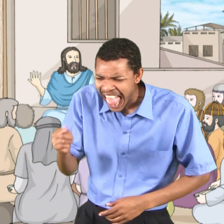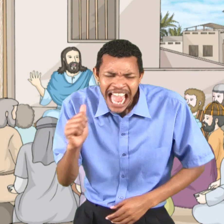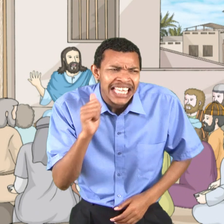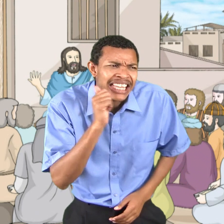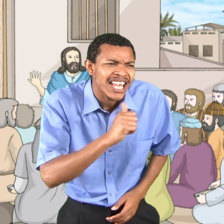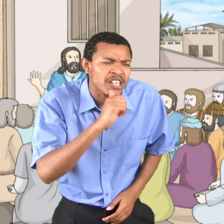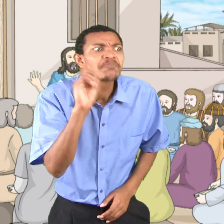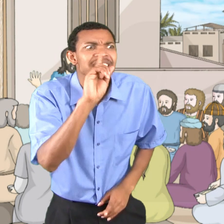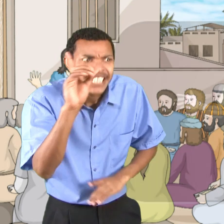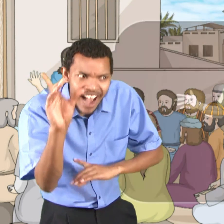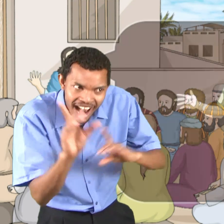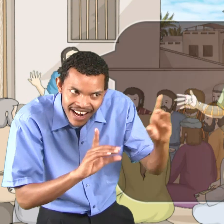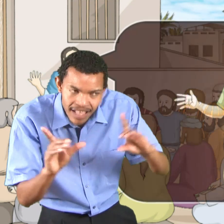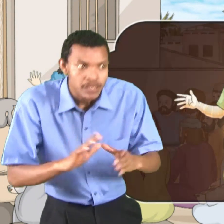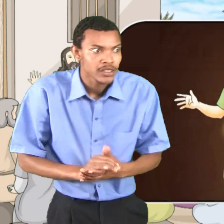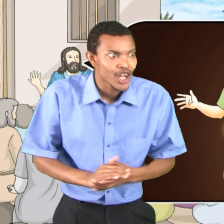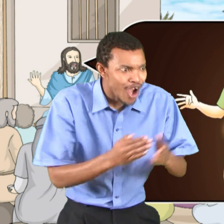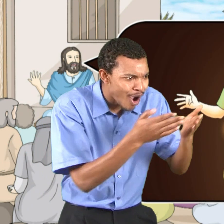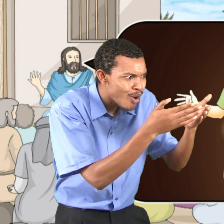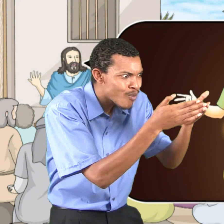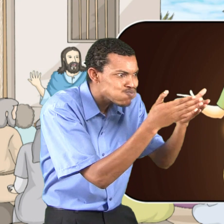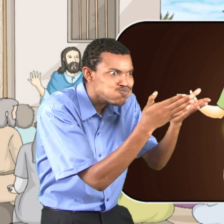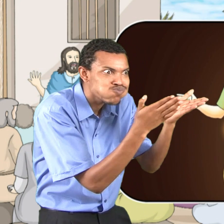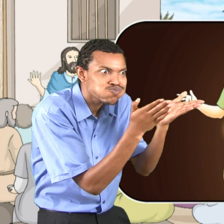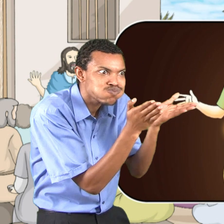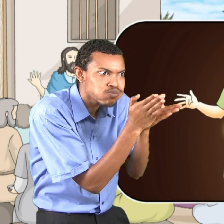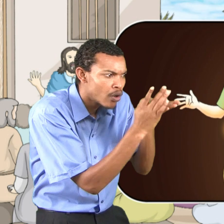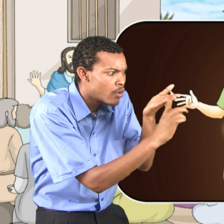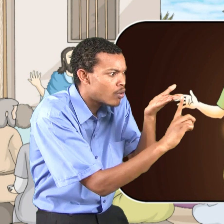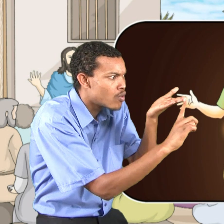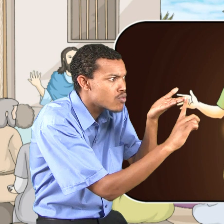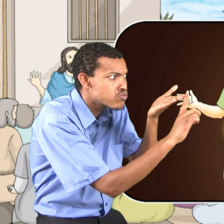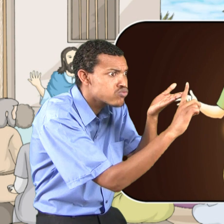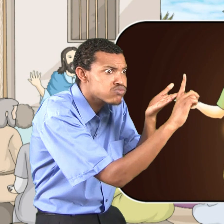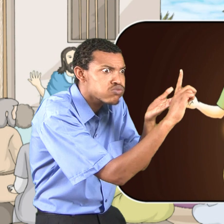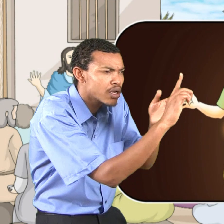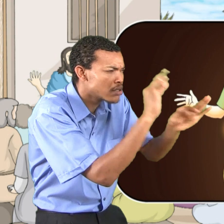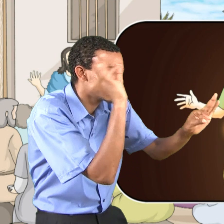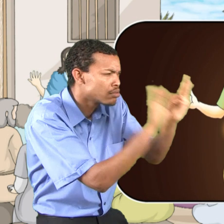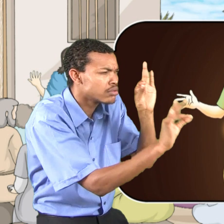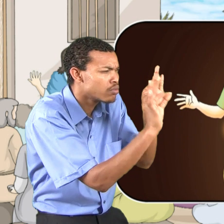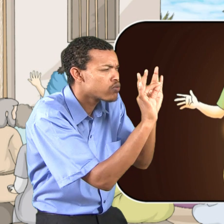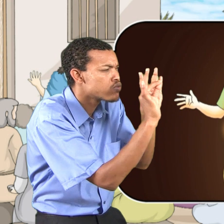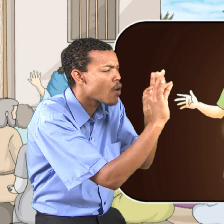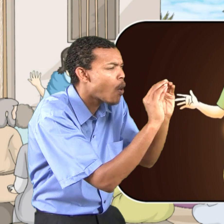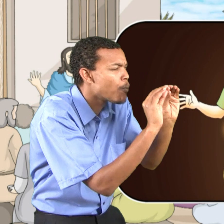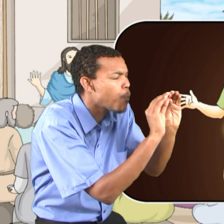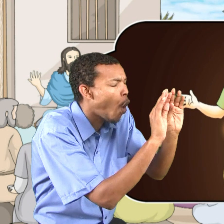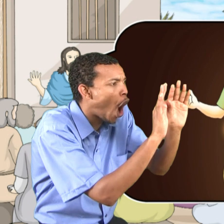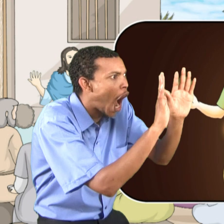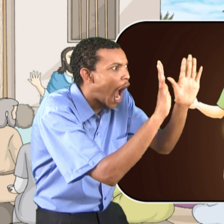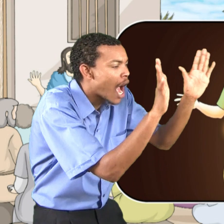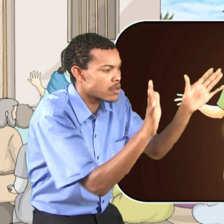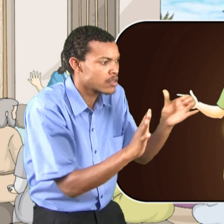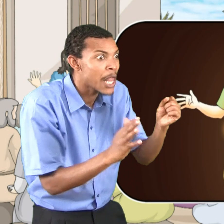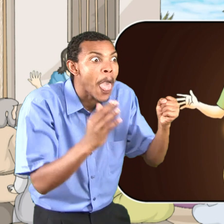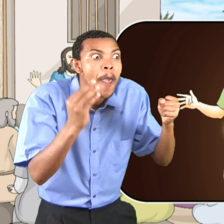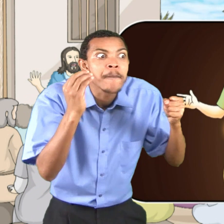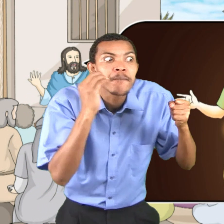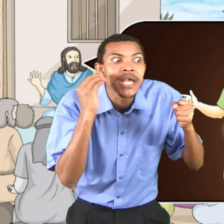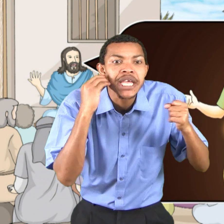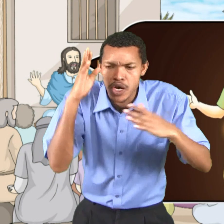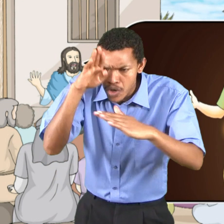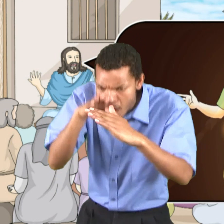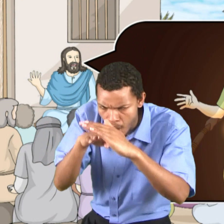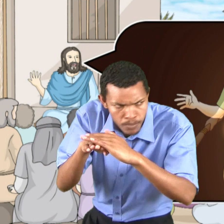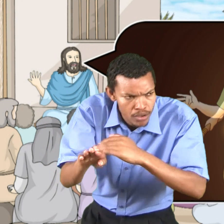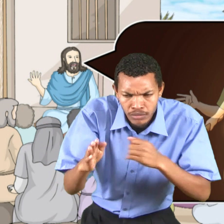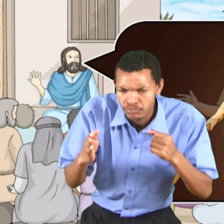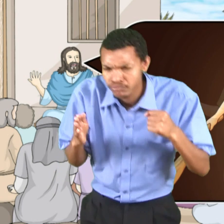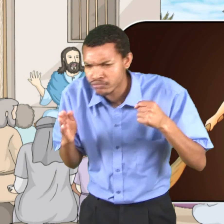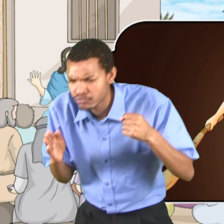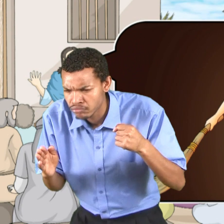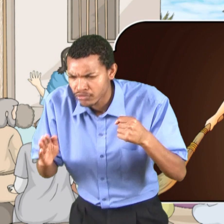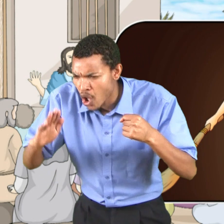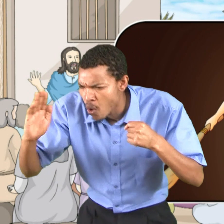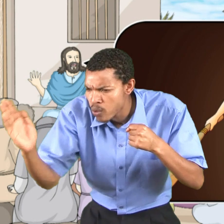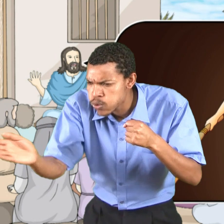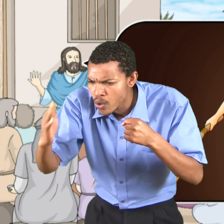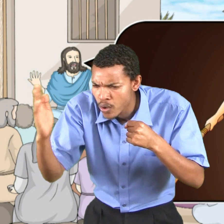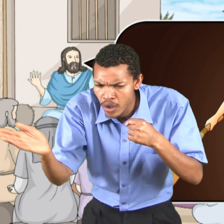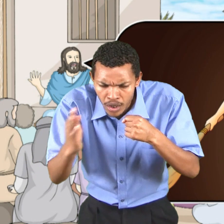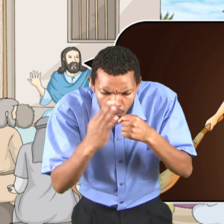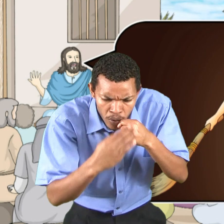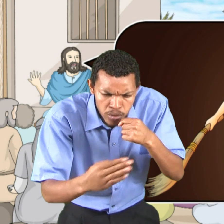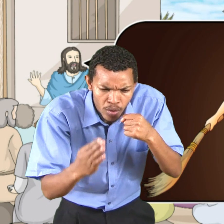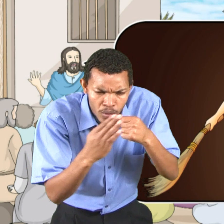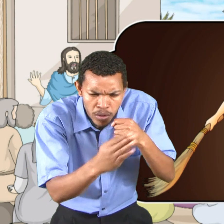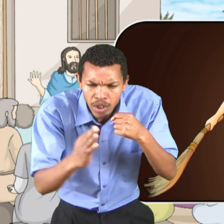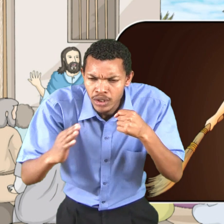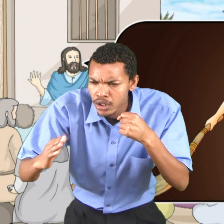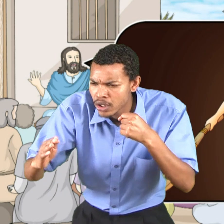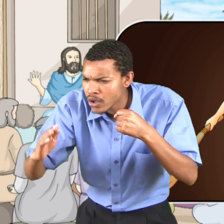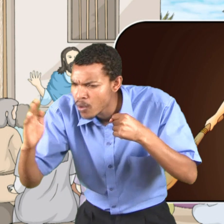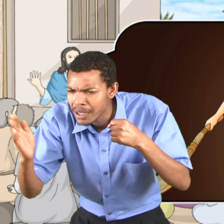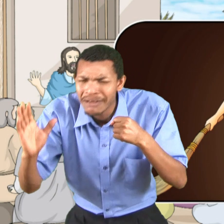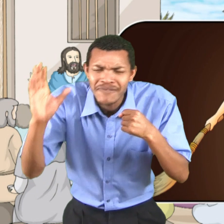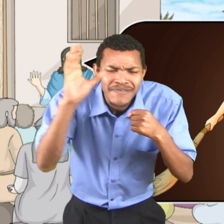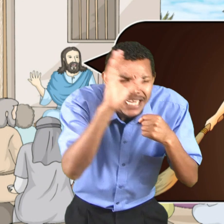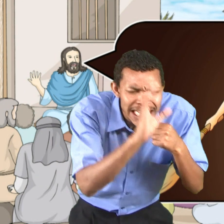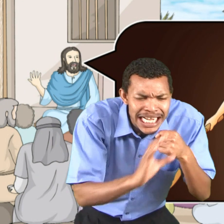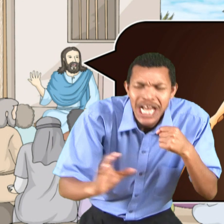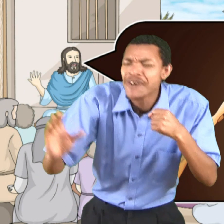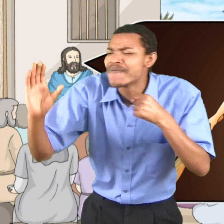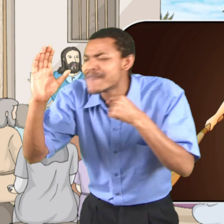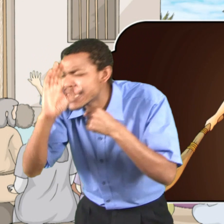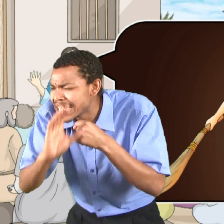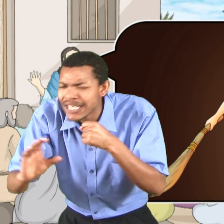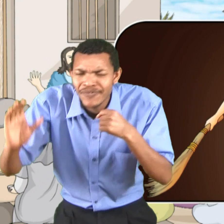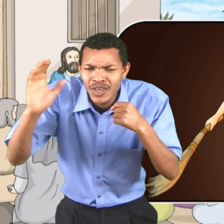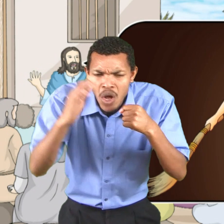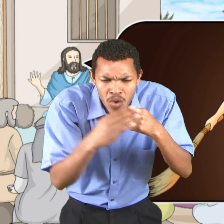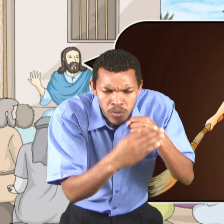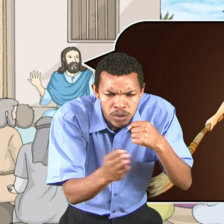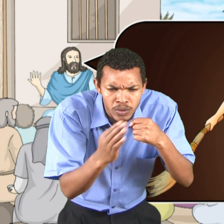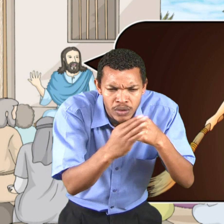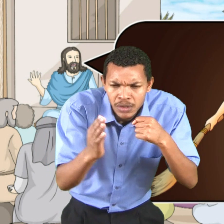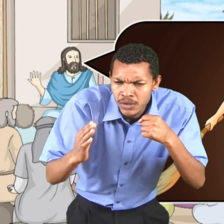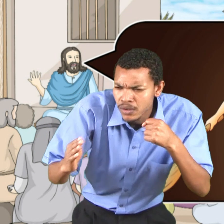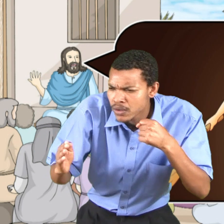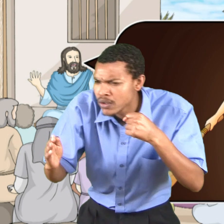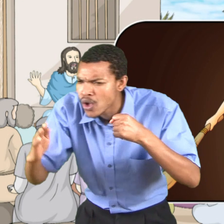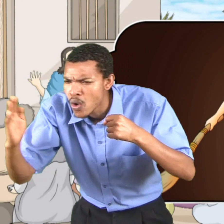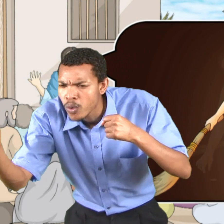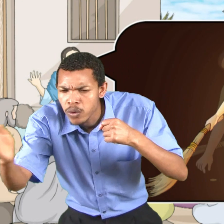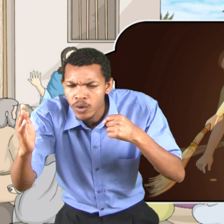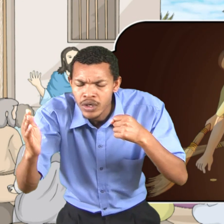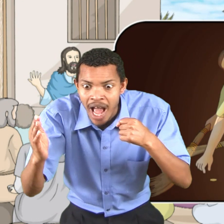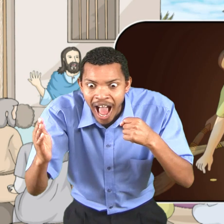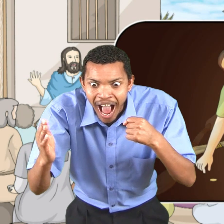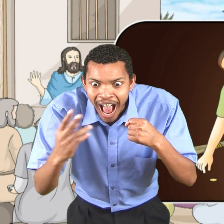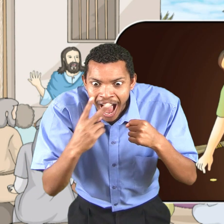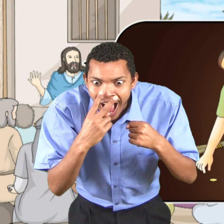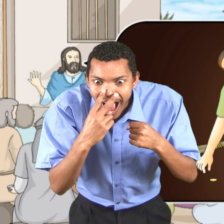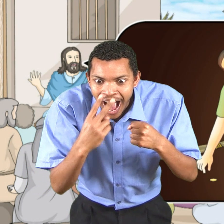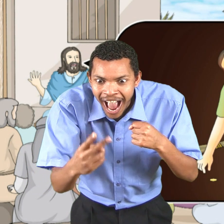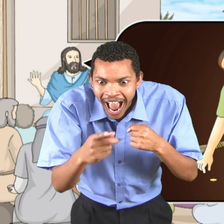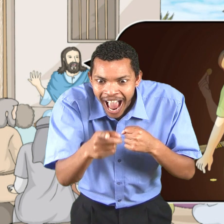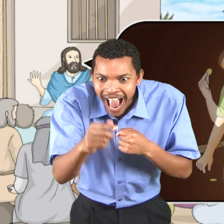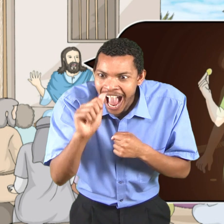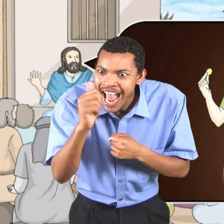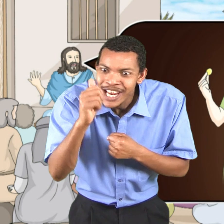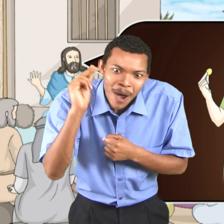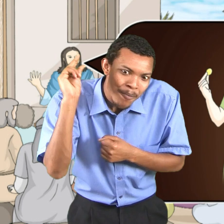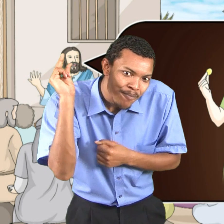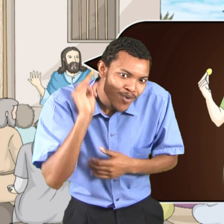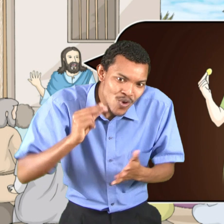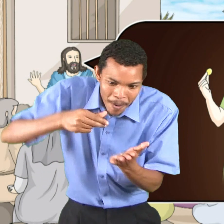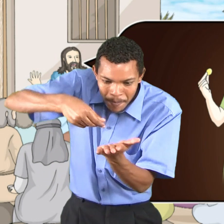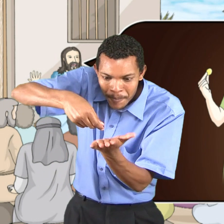Or what woman who has ten silver coins and loses one of them does not light a lamp, sweep her house, and search carefully until she finds it?